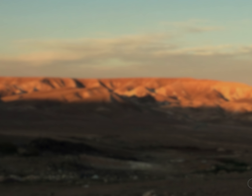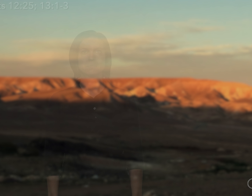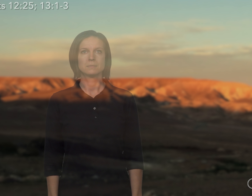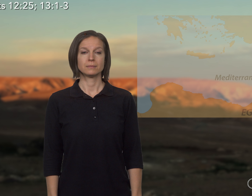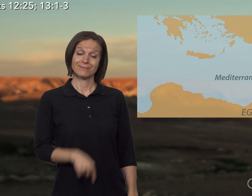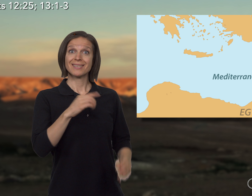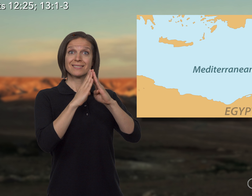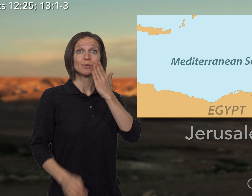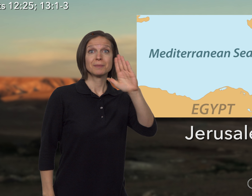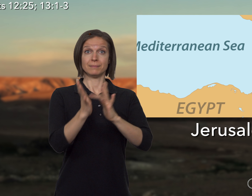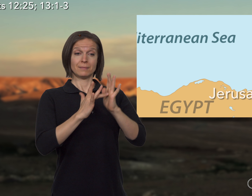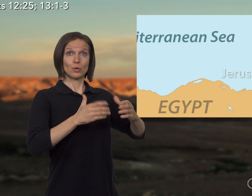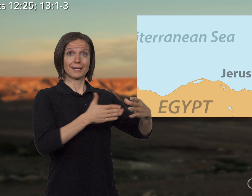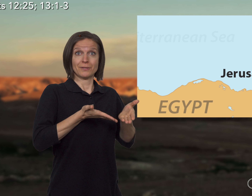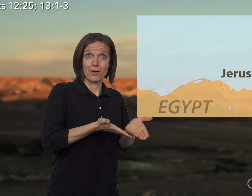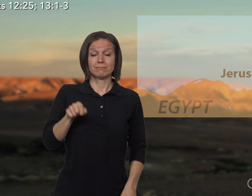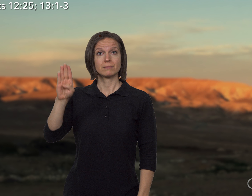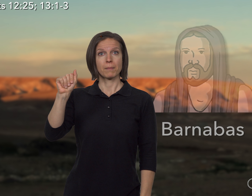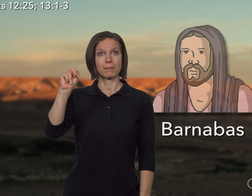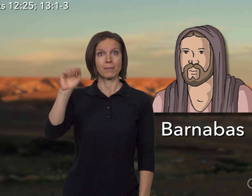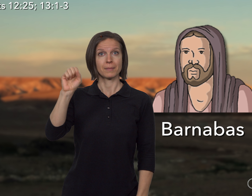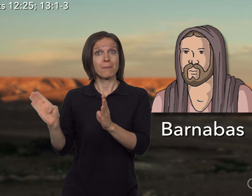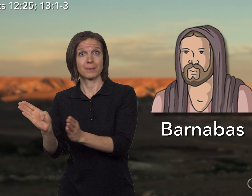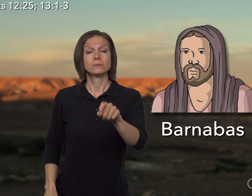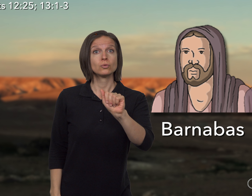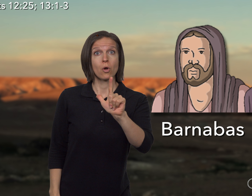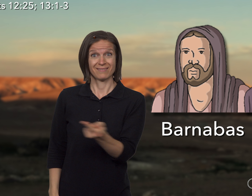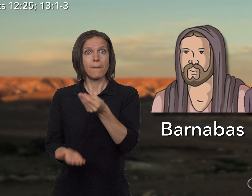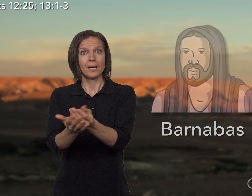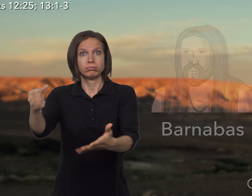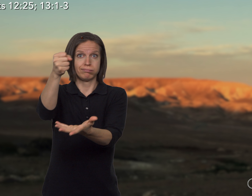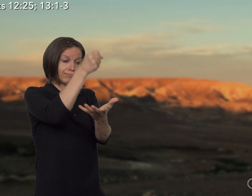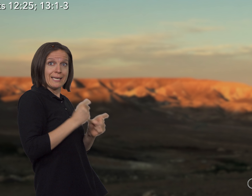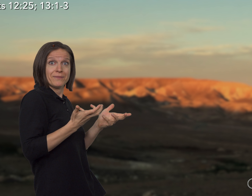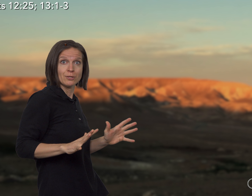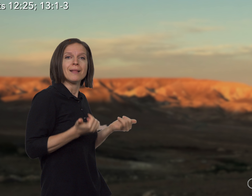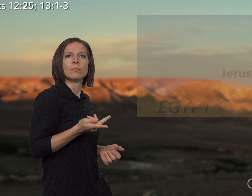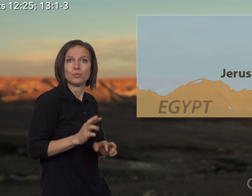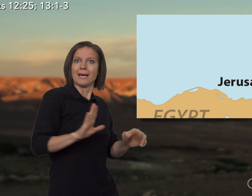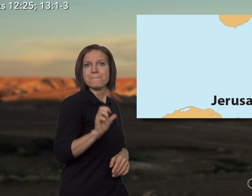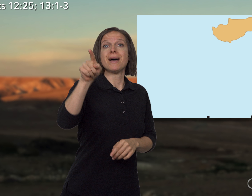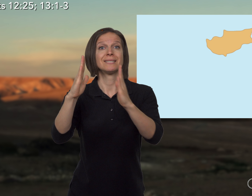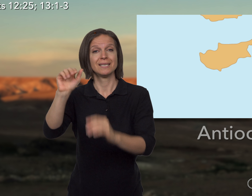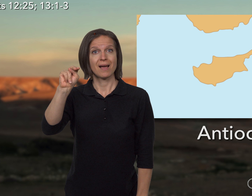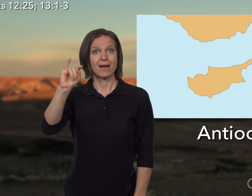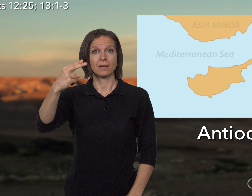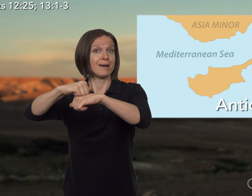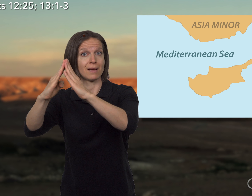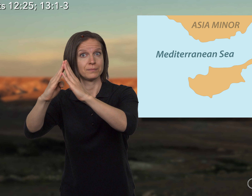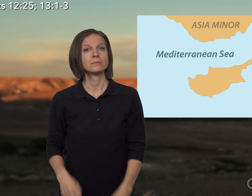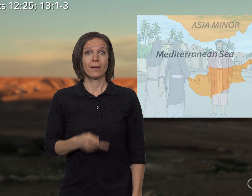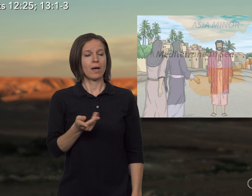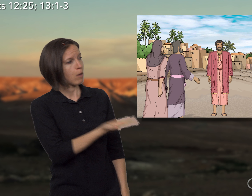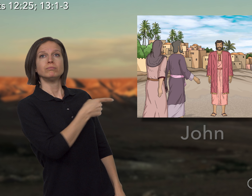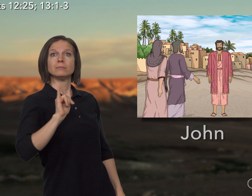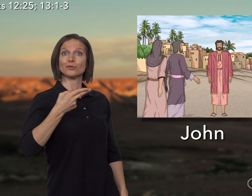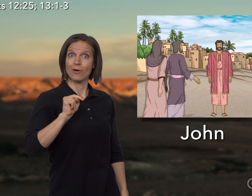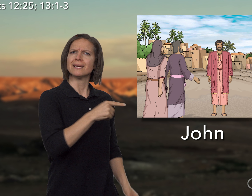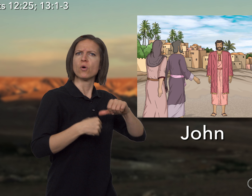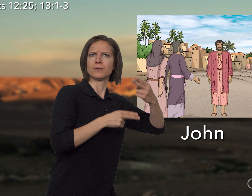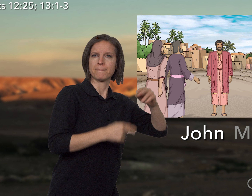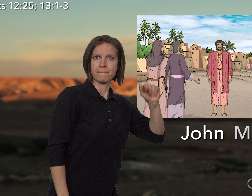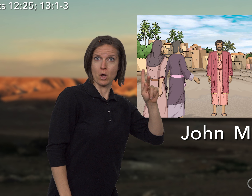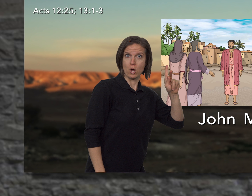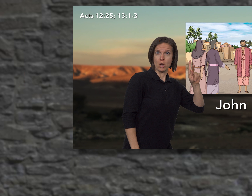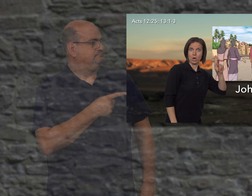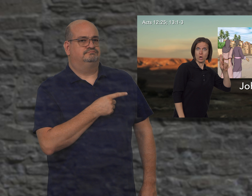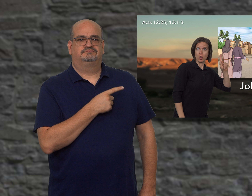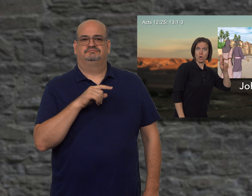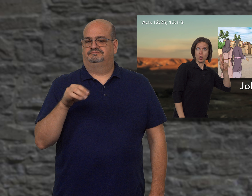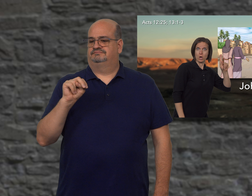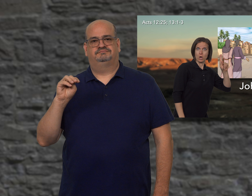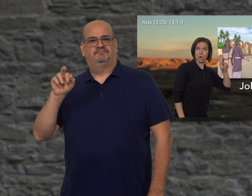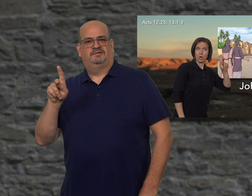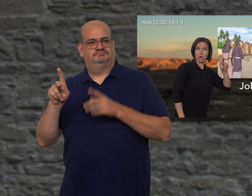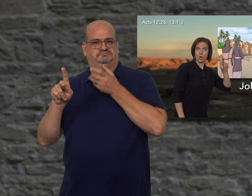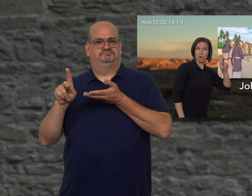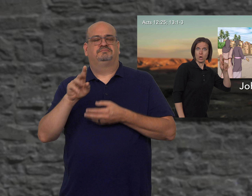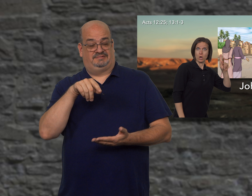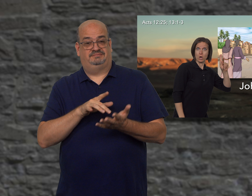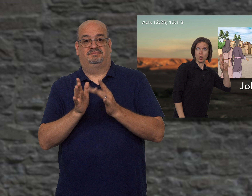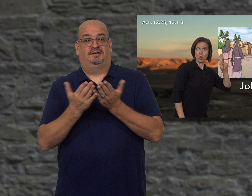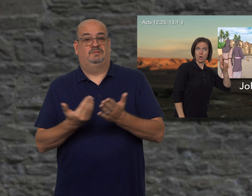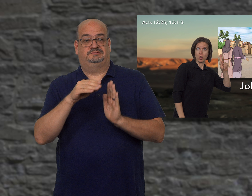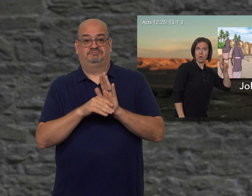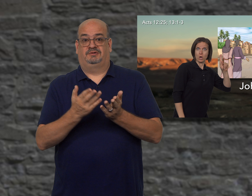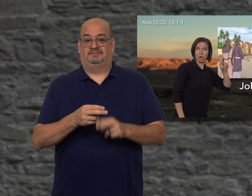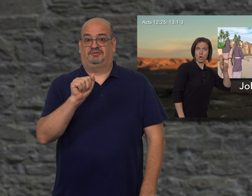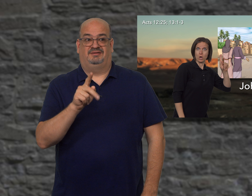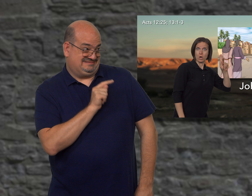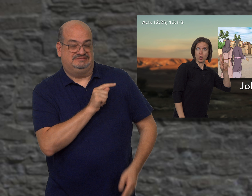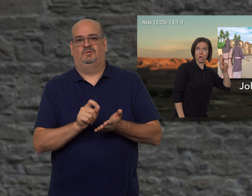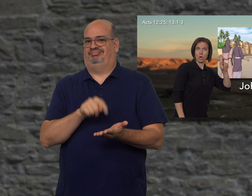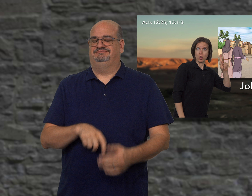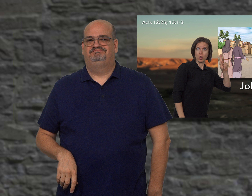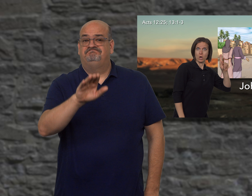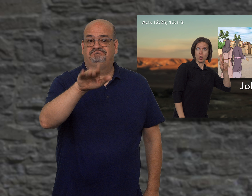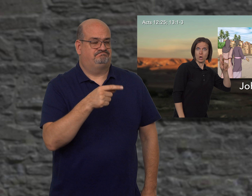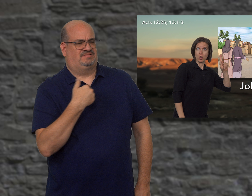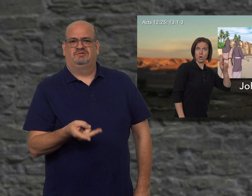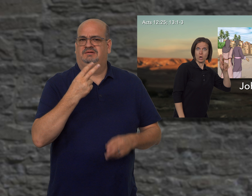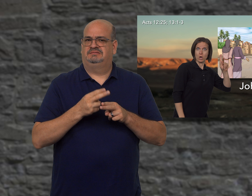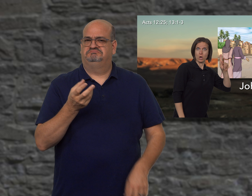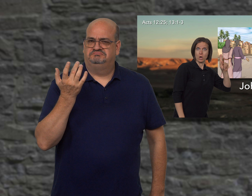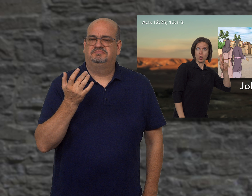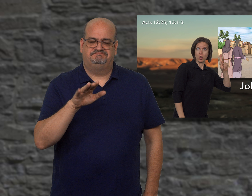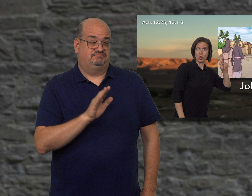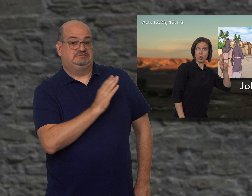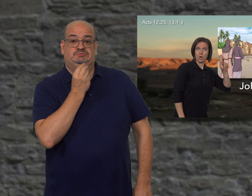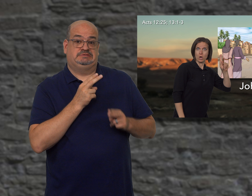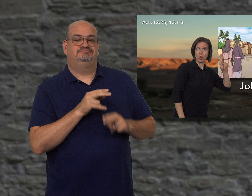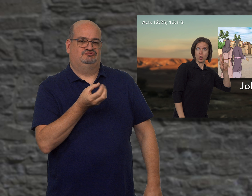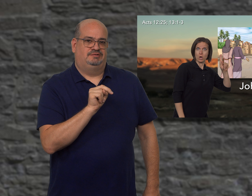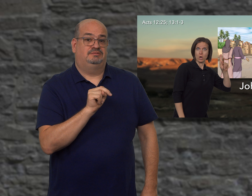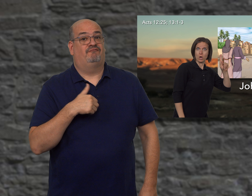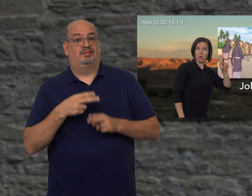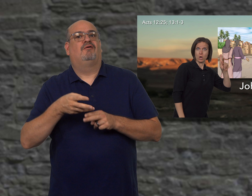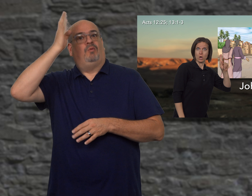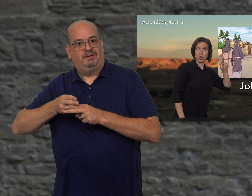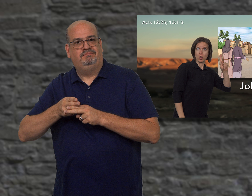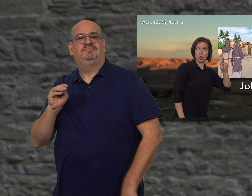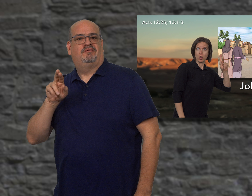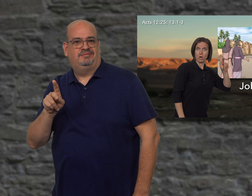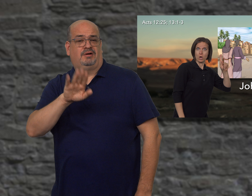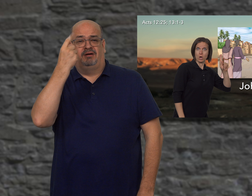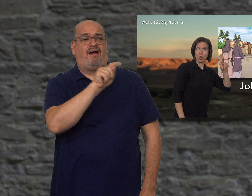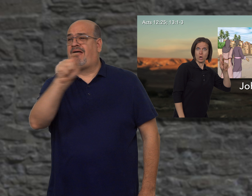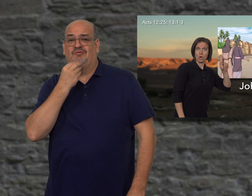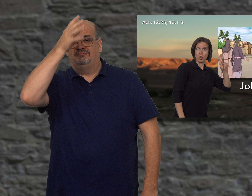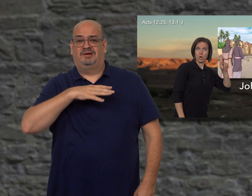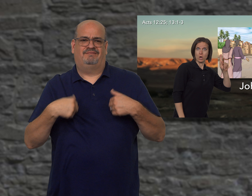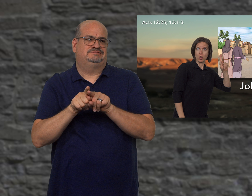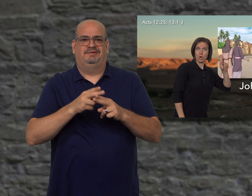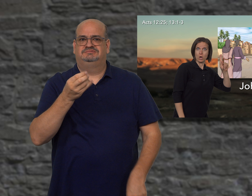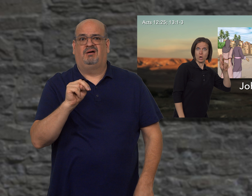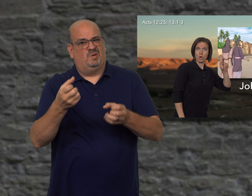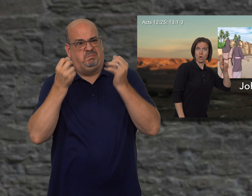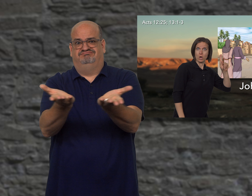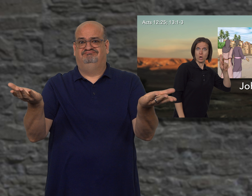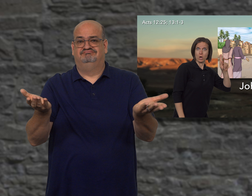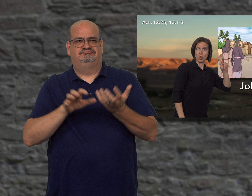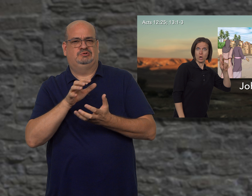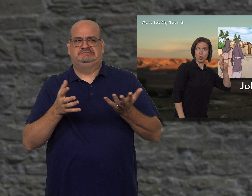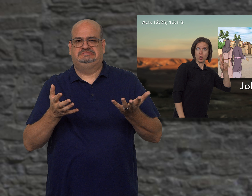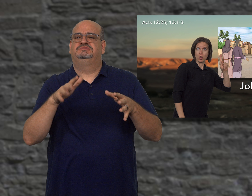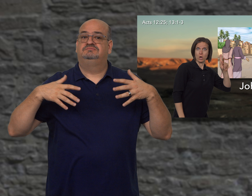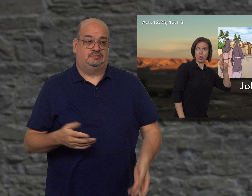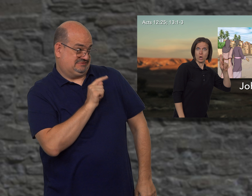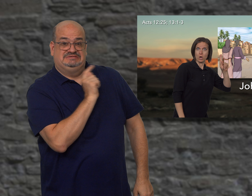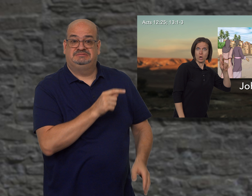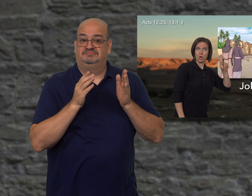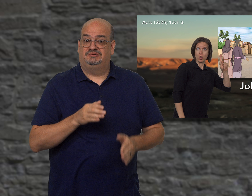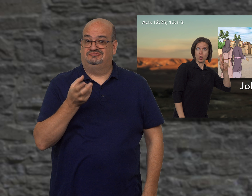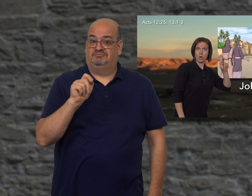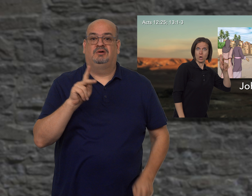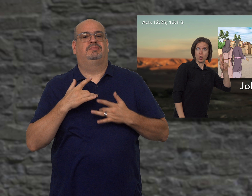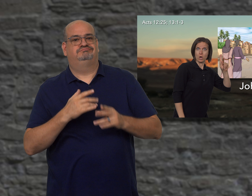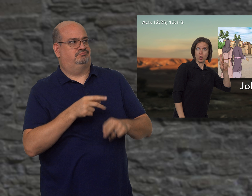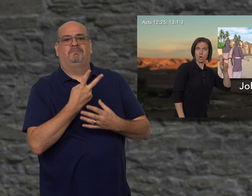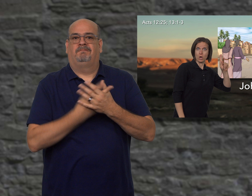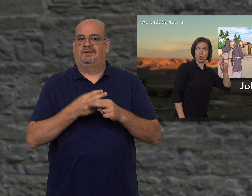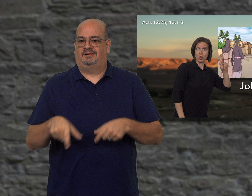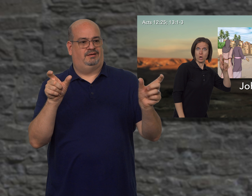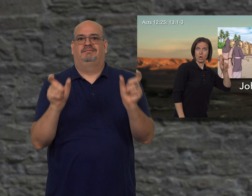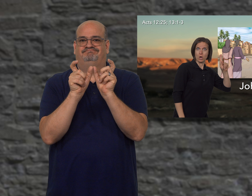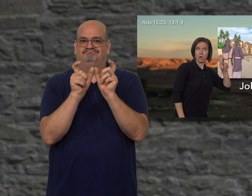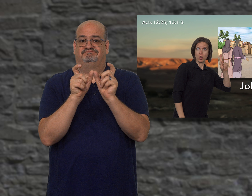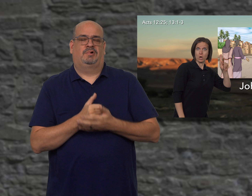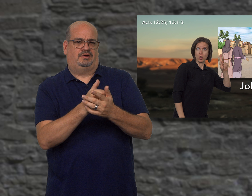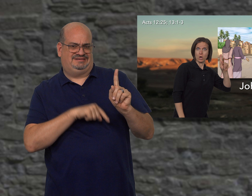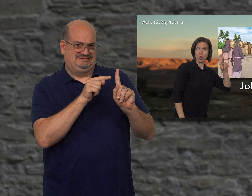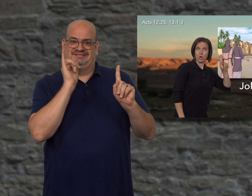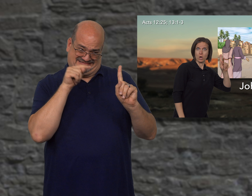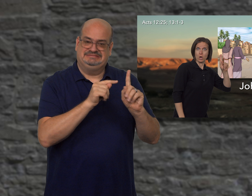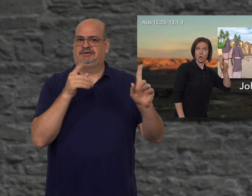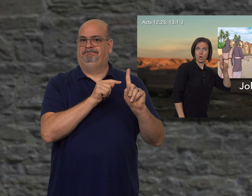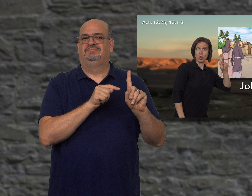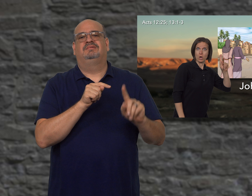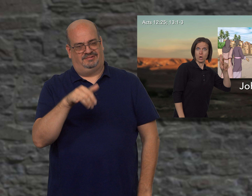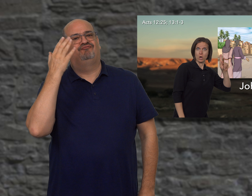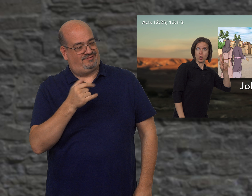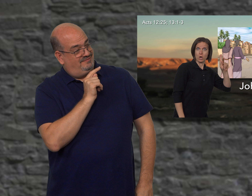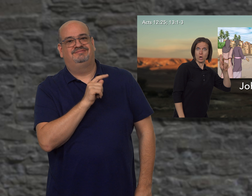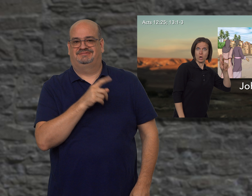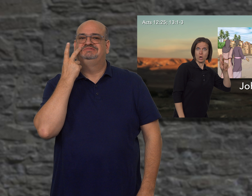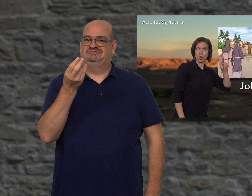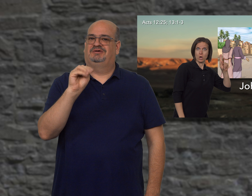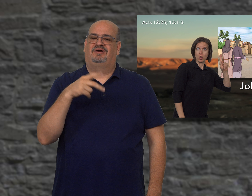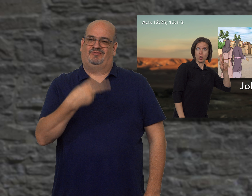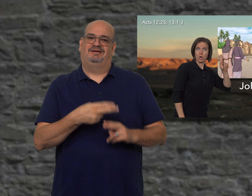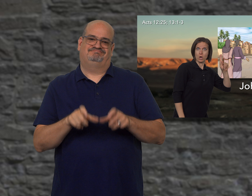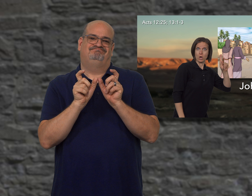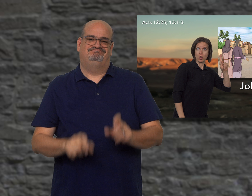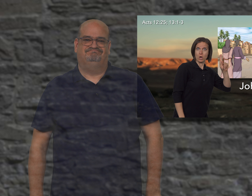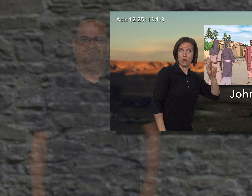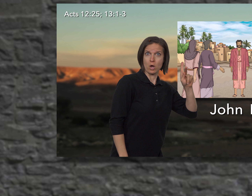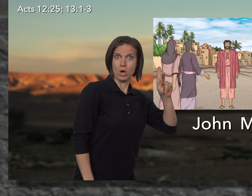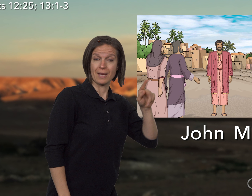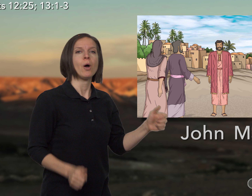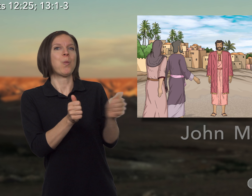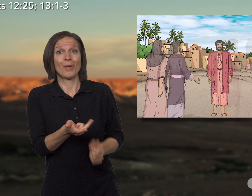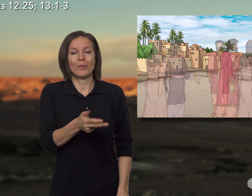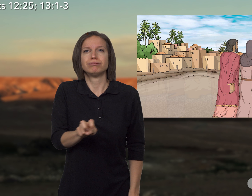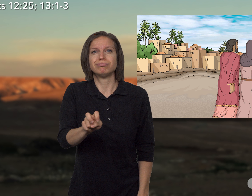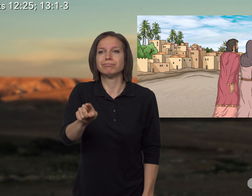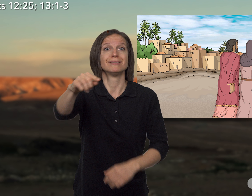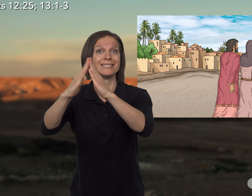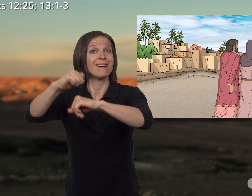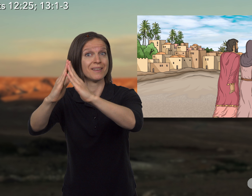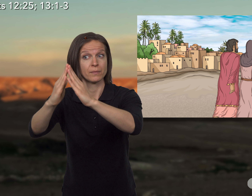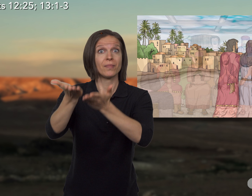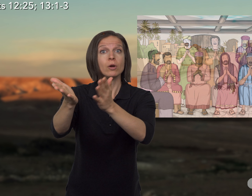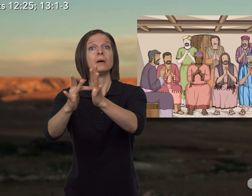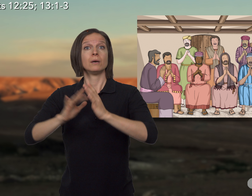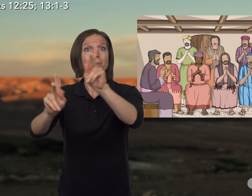When Barnabas and Saul had fulfilled their mission to Jerusalem, they returned, bringing with them John, also called Mark.